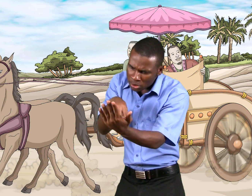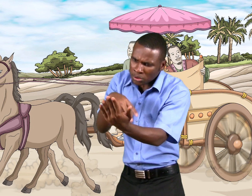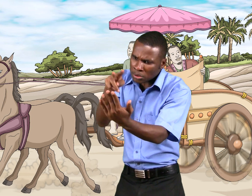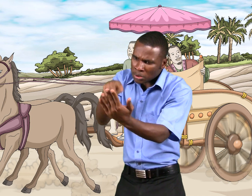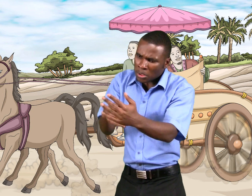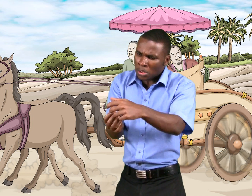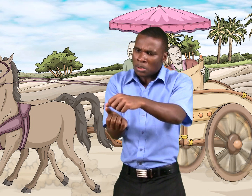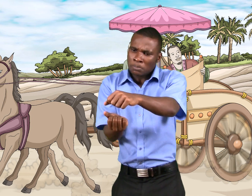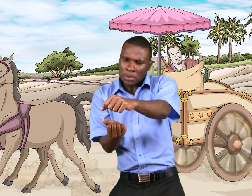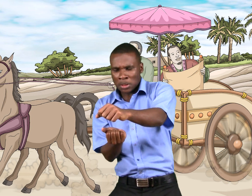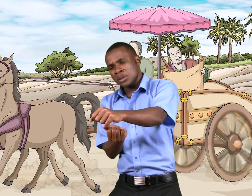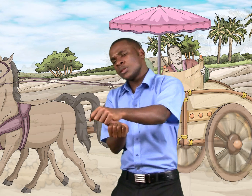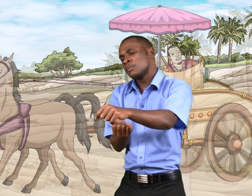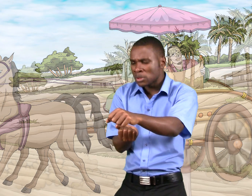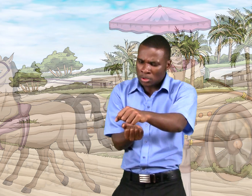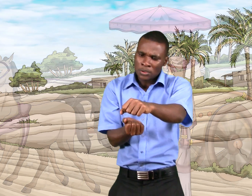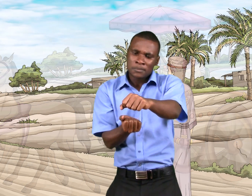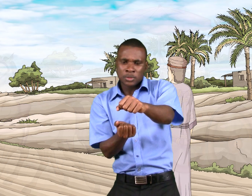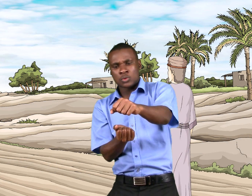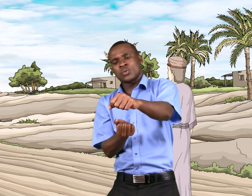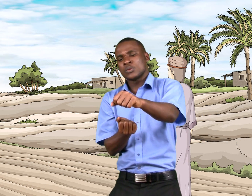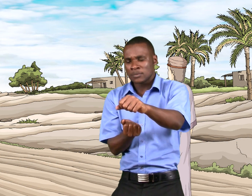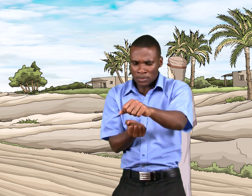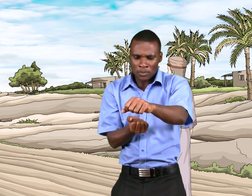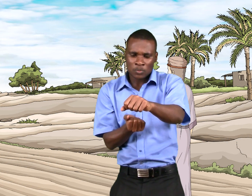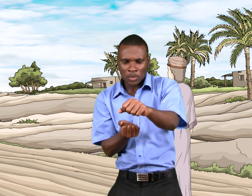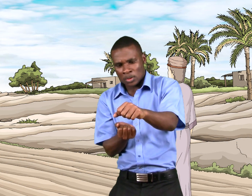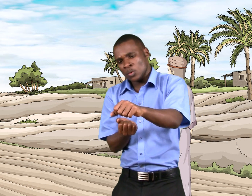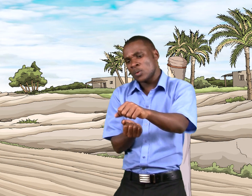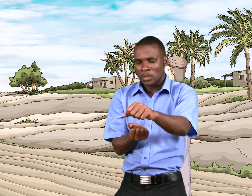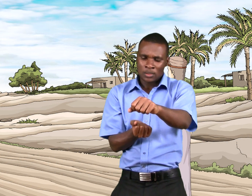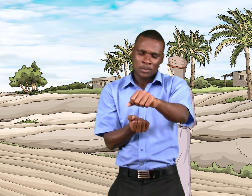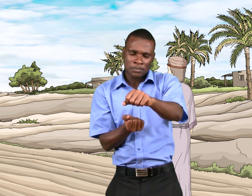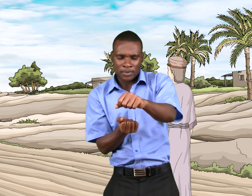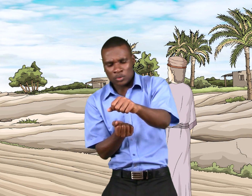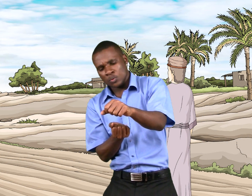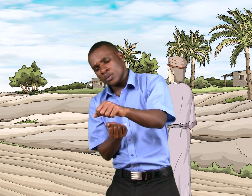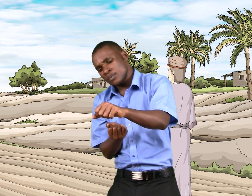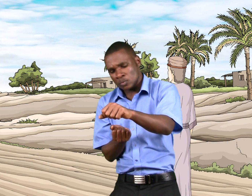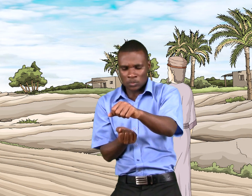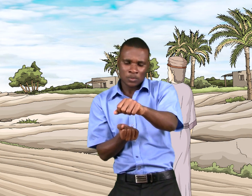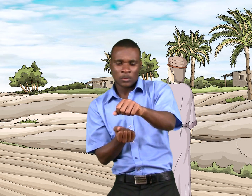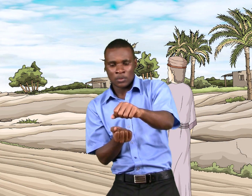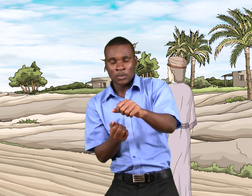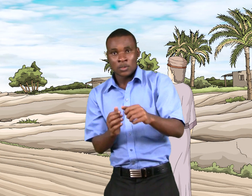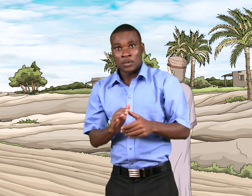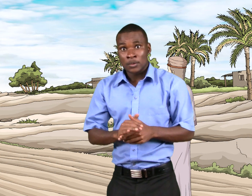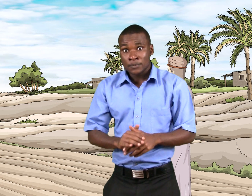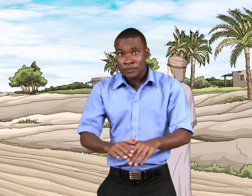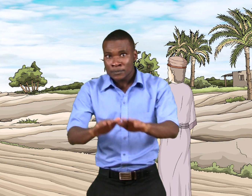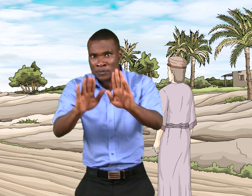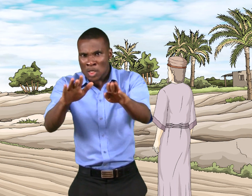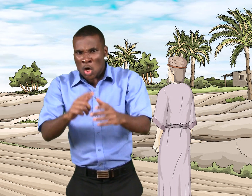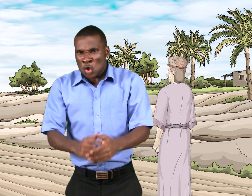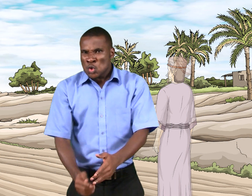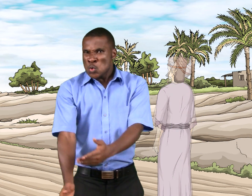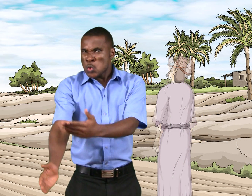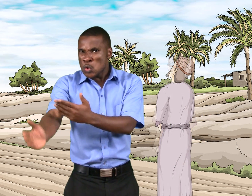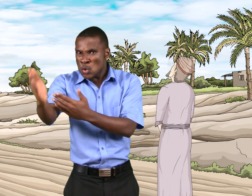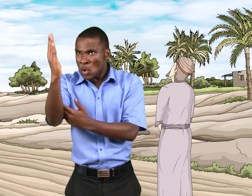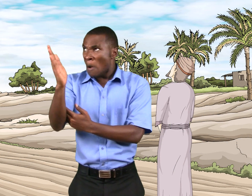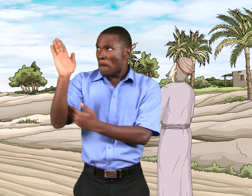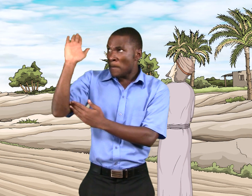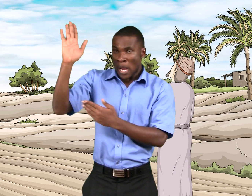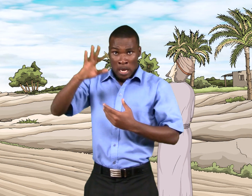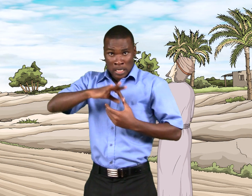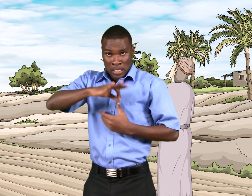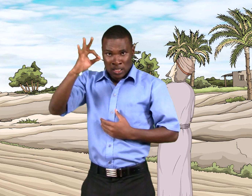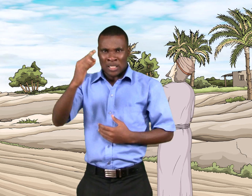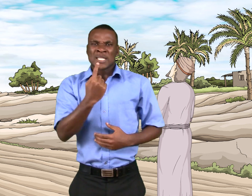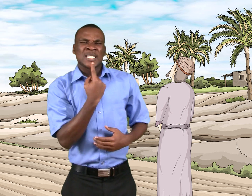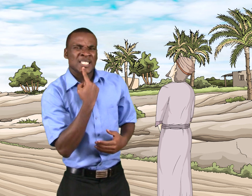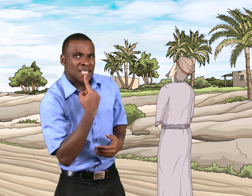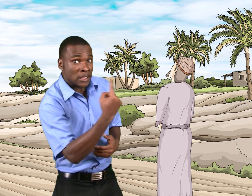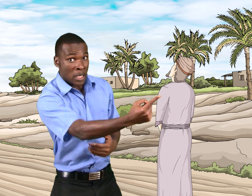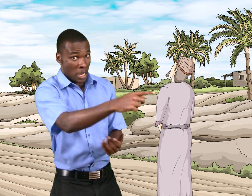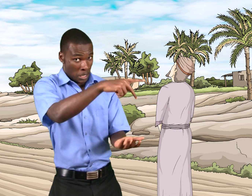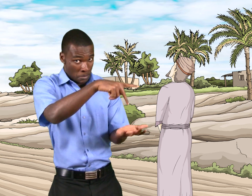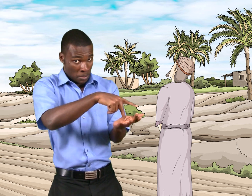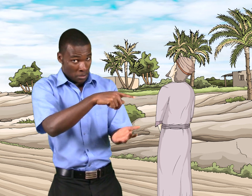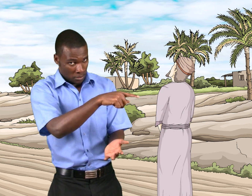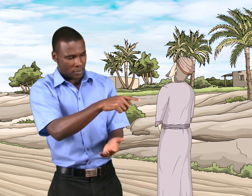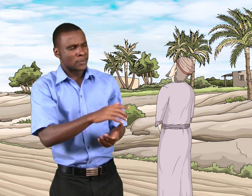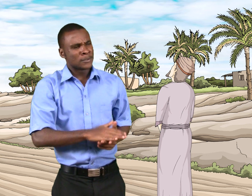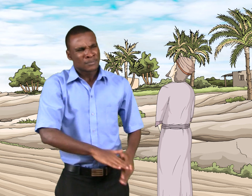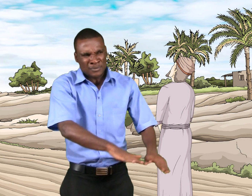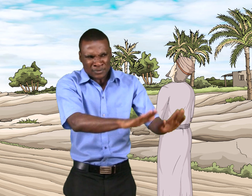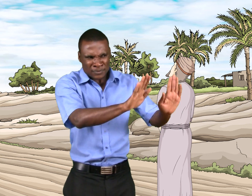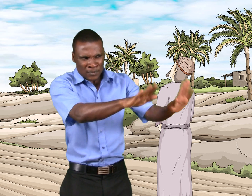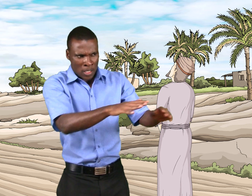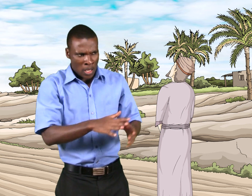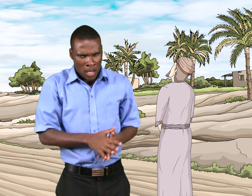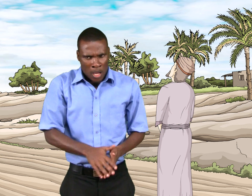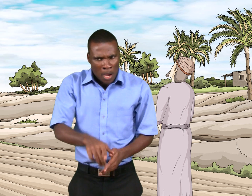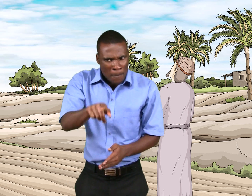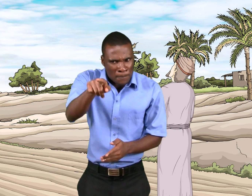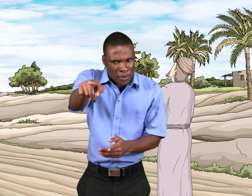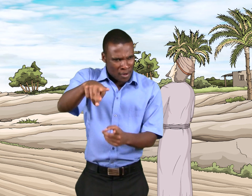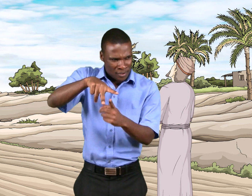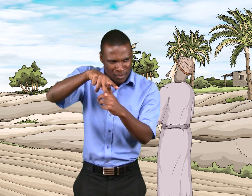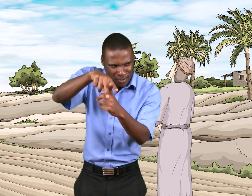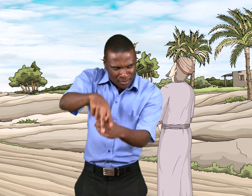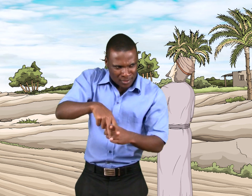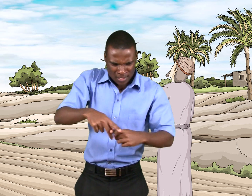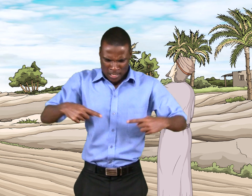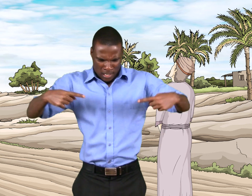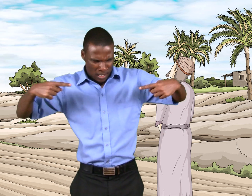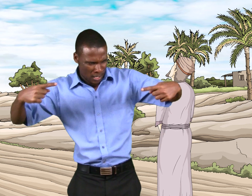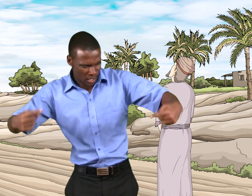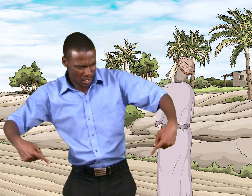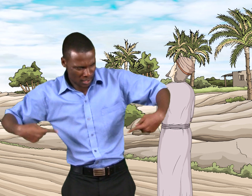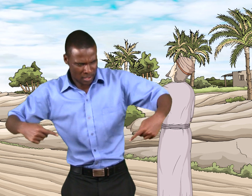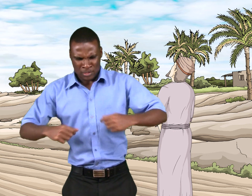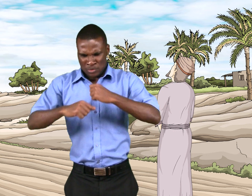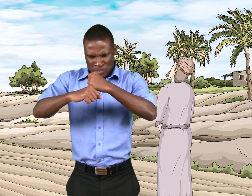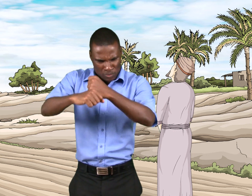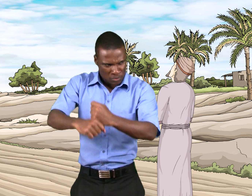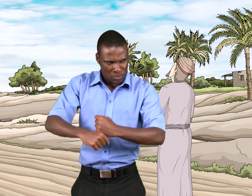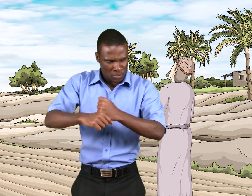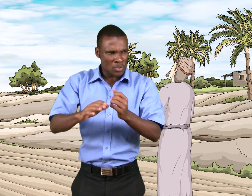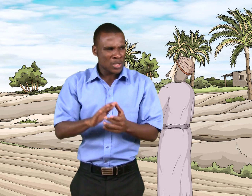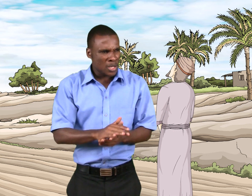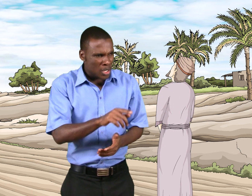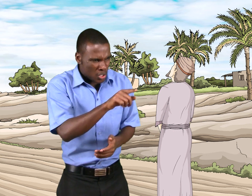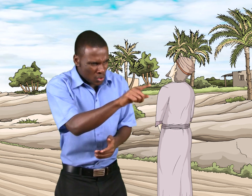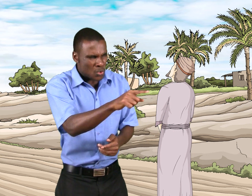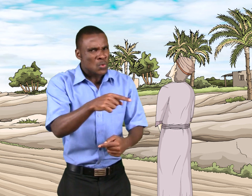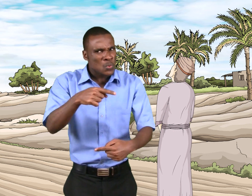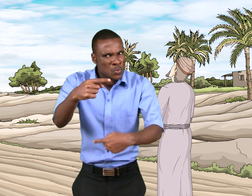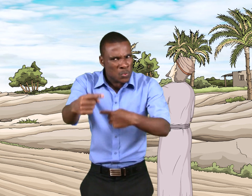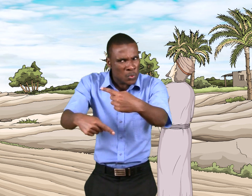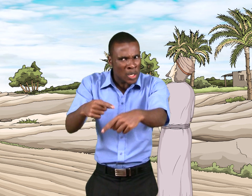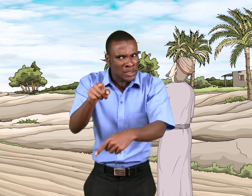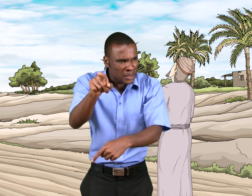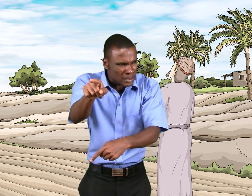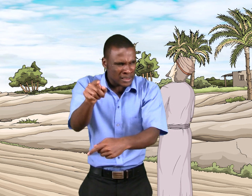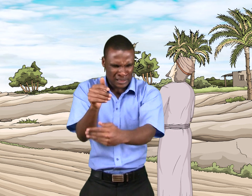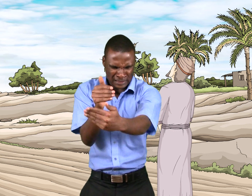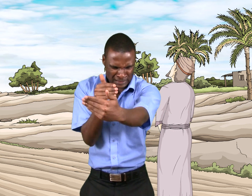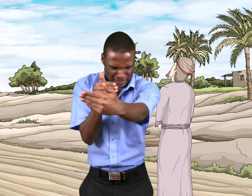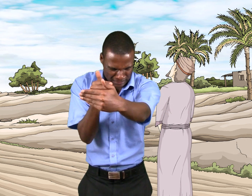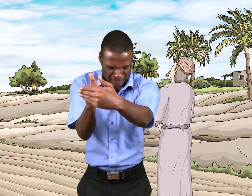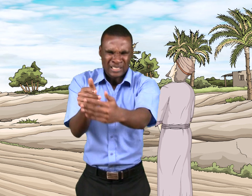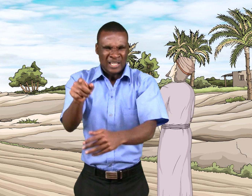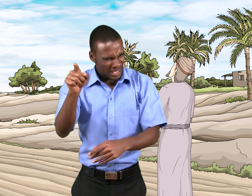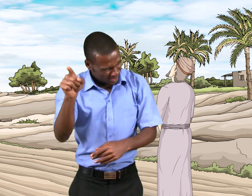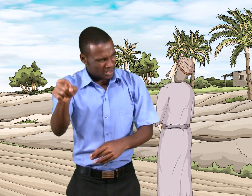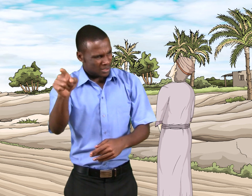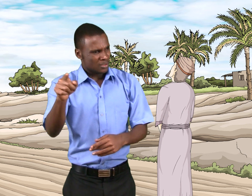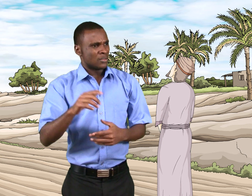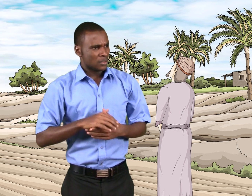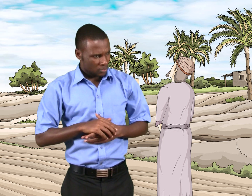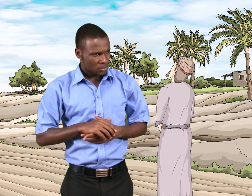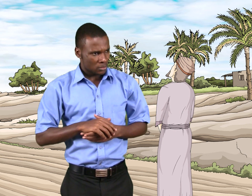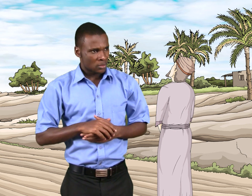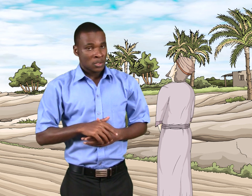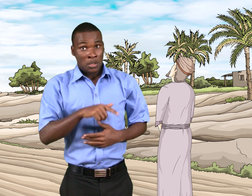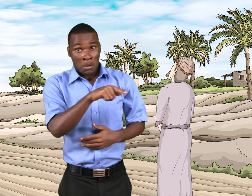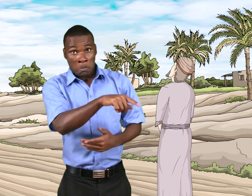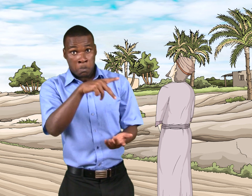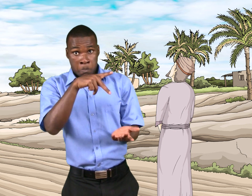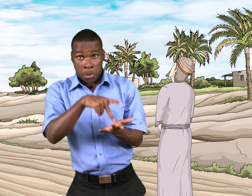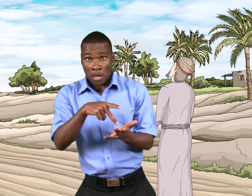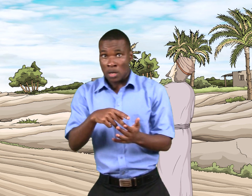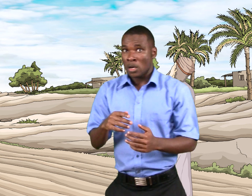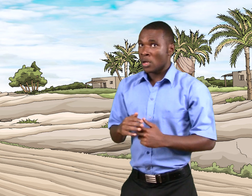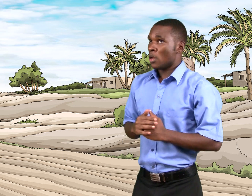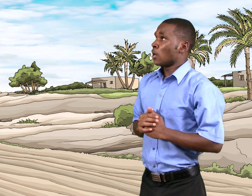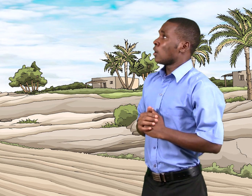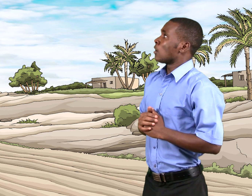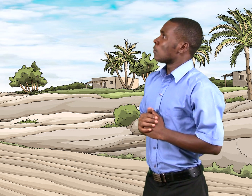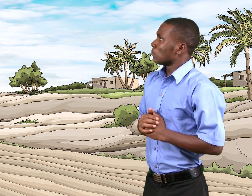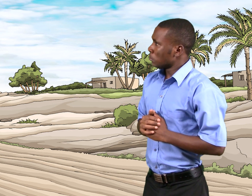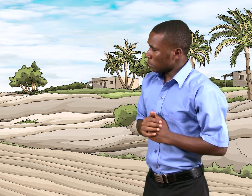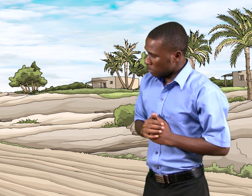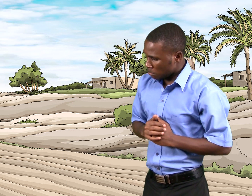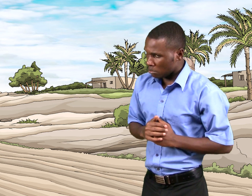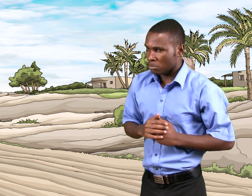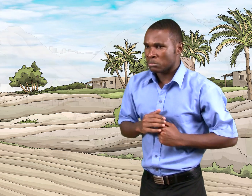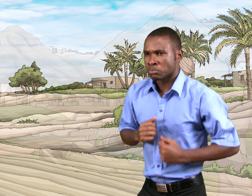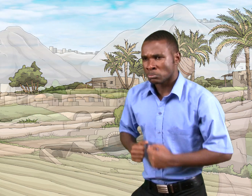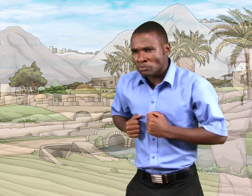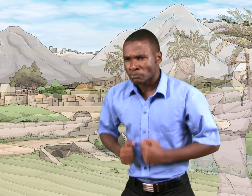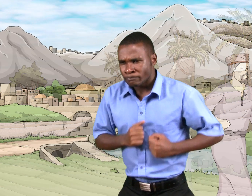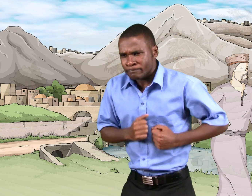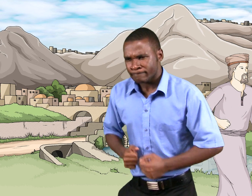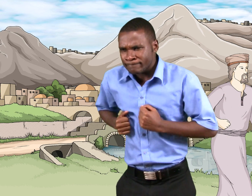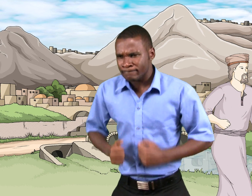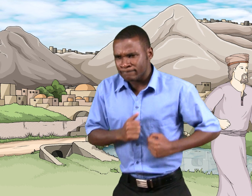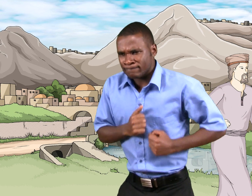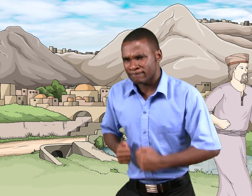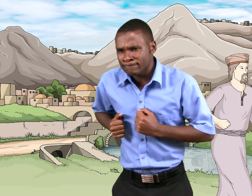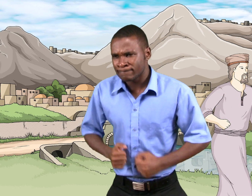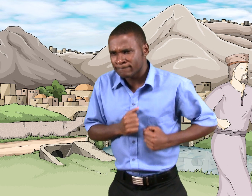The Spirit said to Philip, “Go over to that chariot and stay by it.”